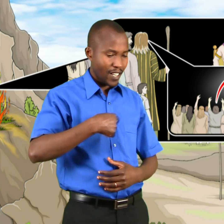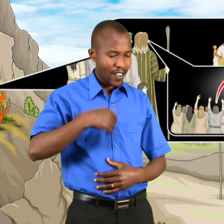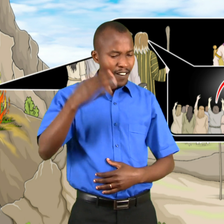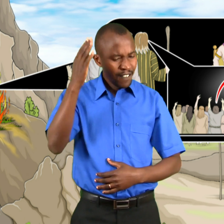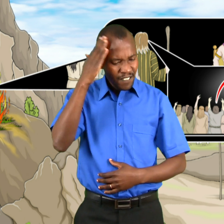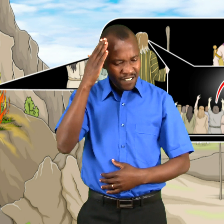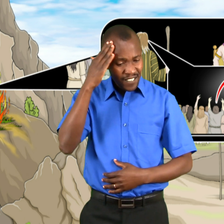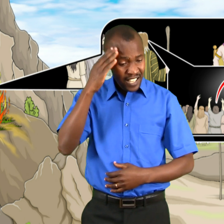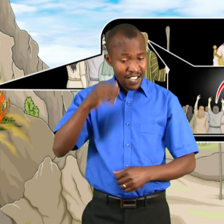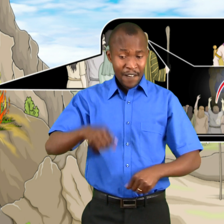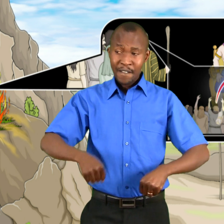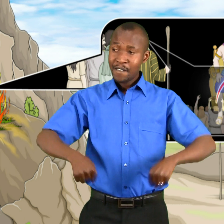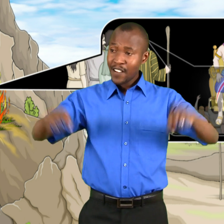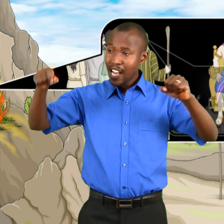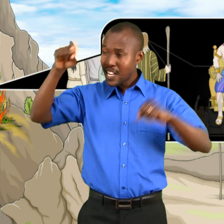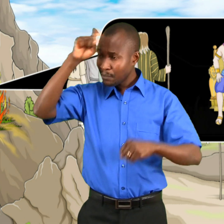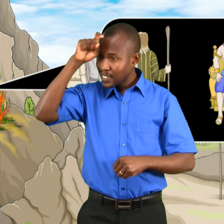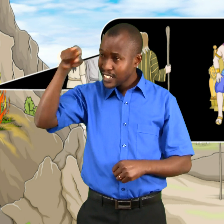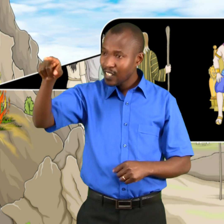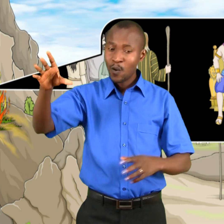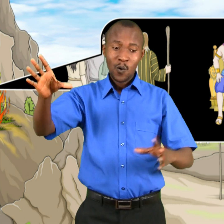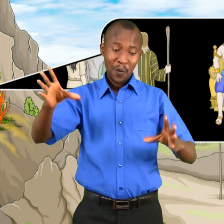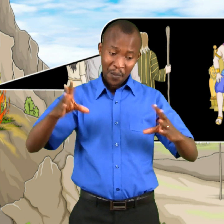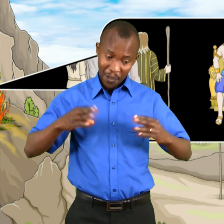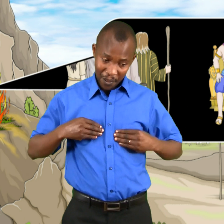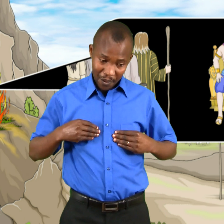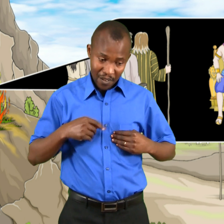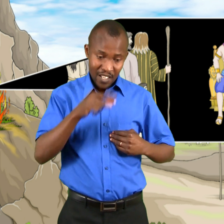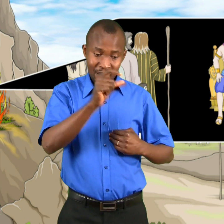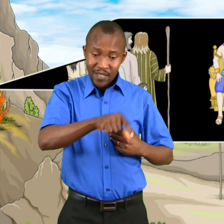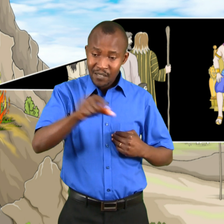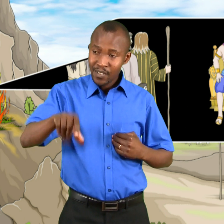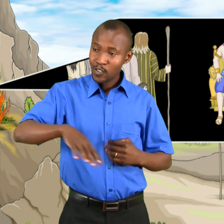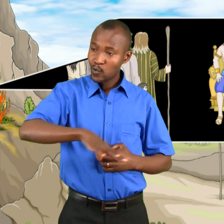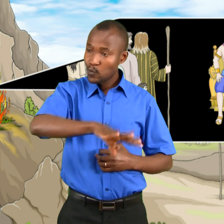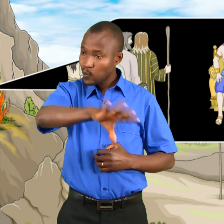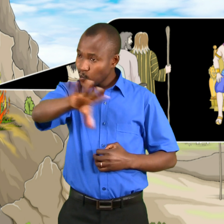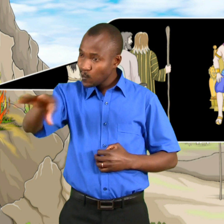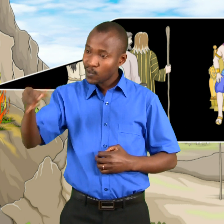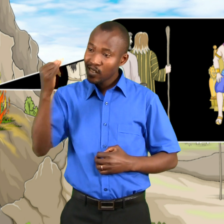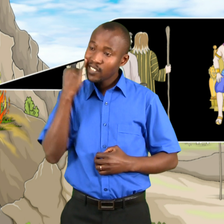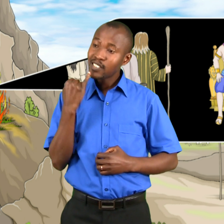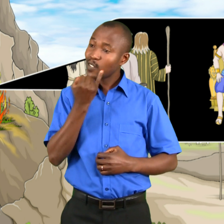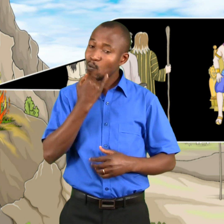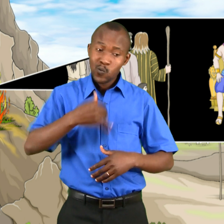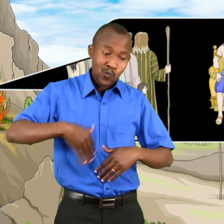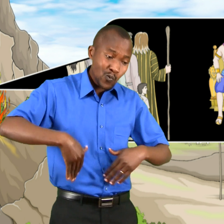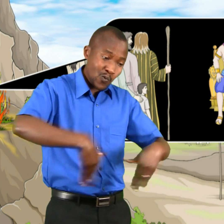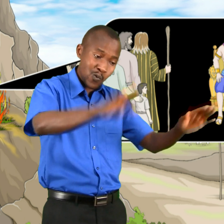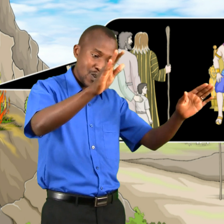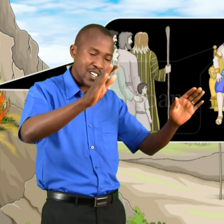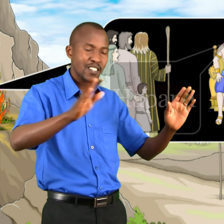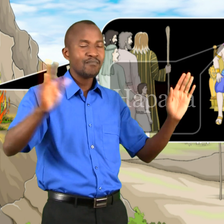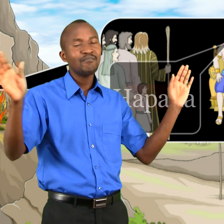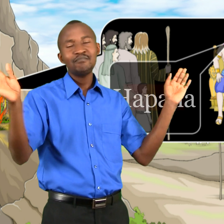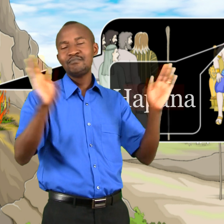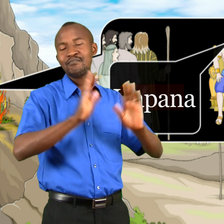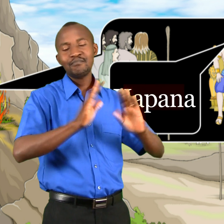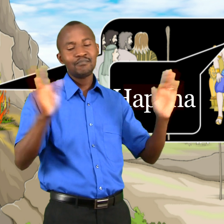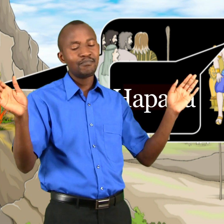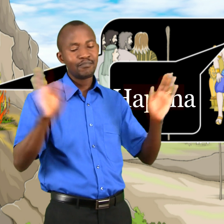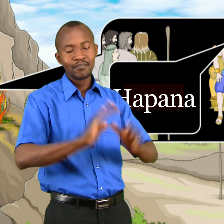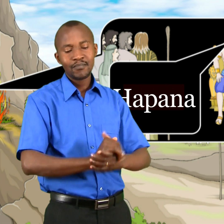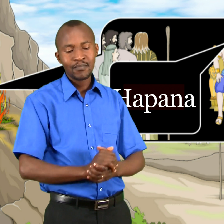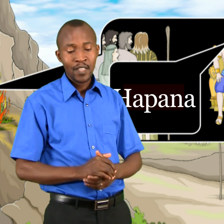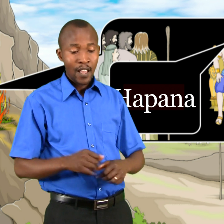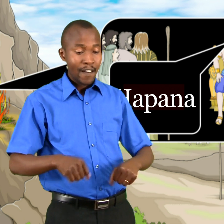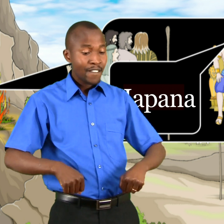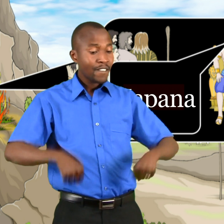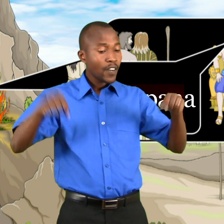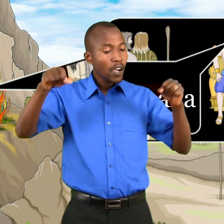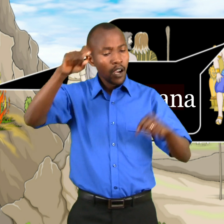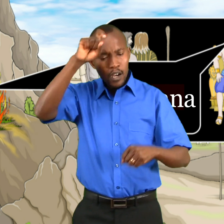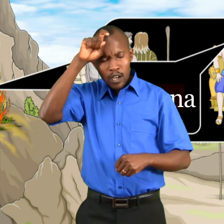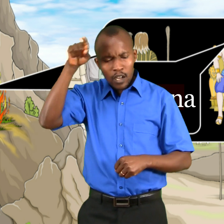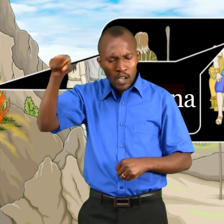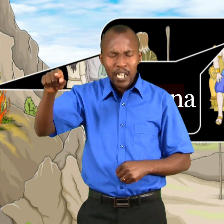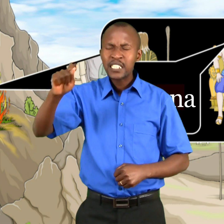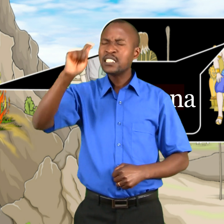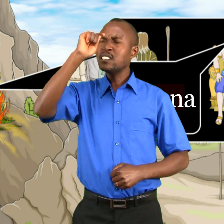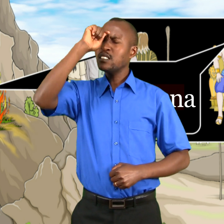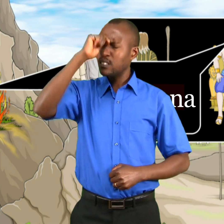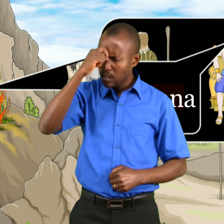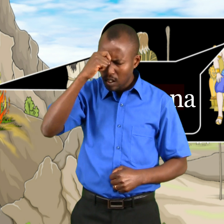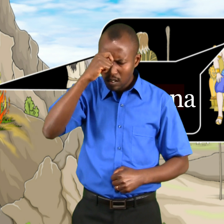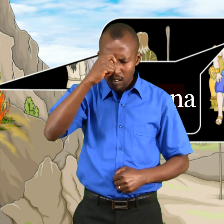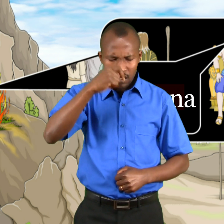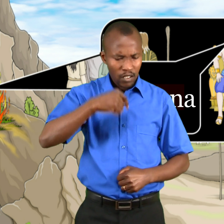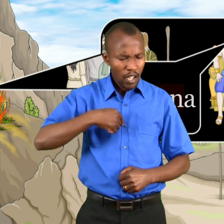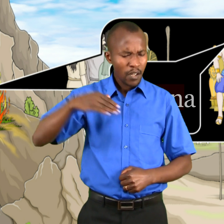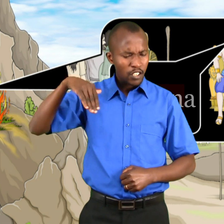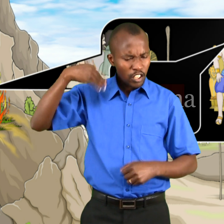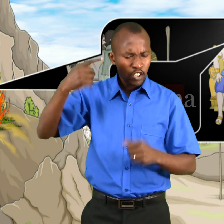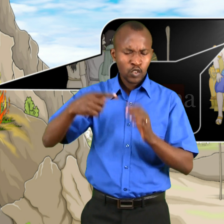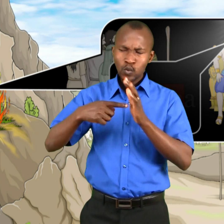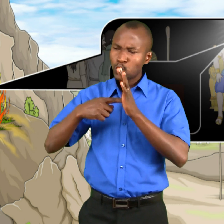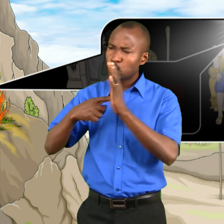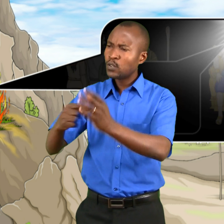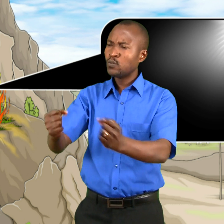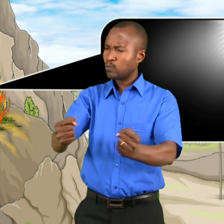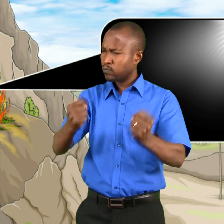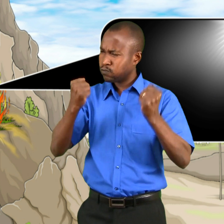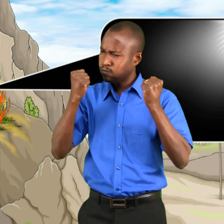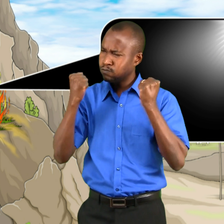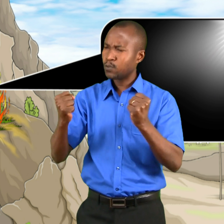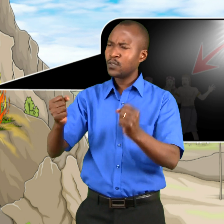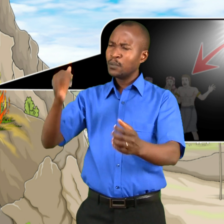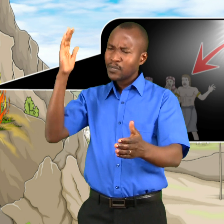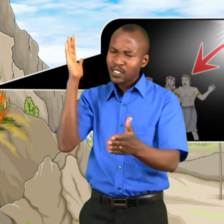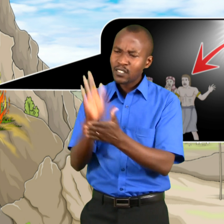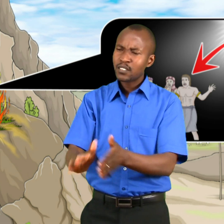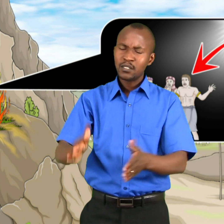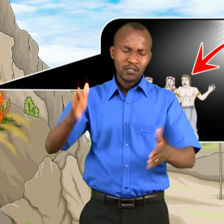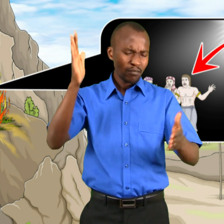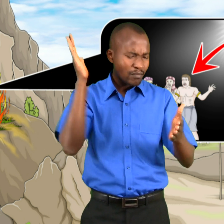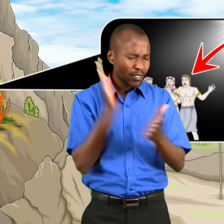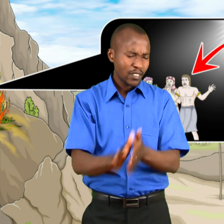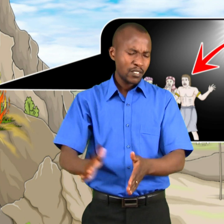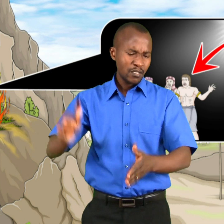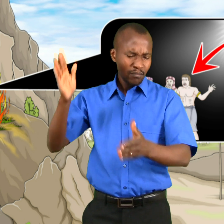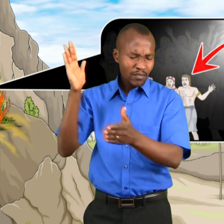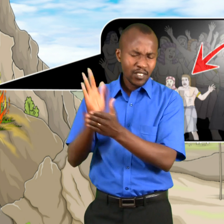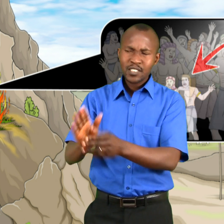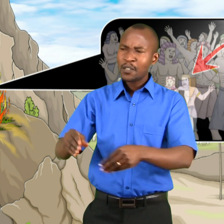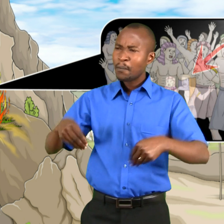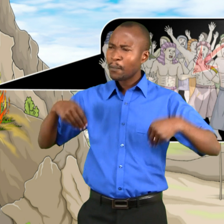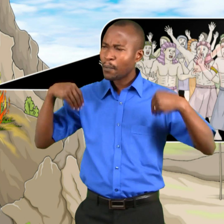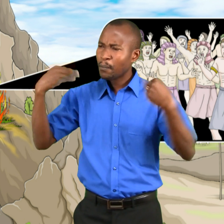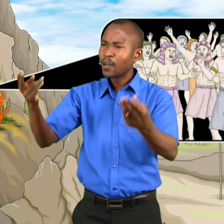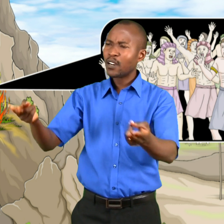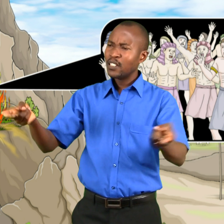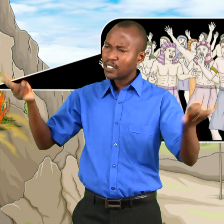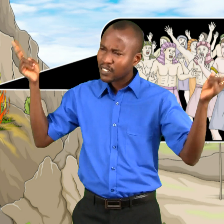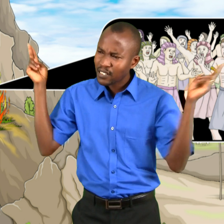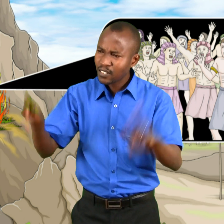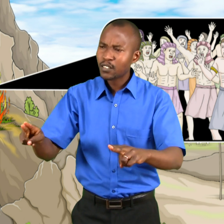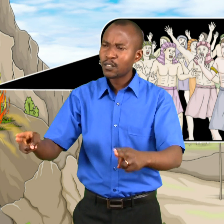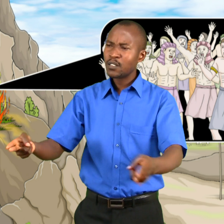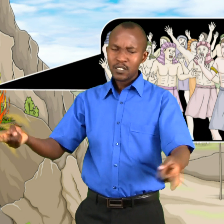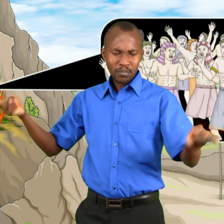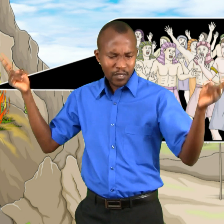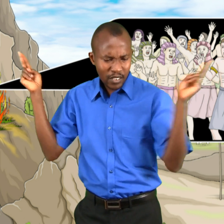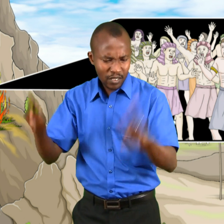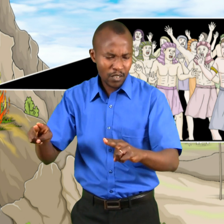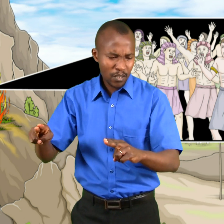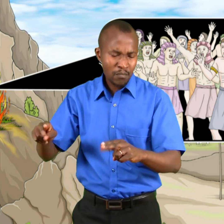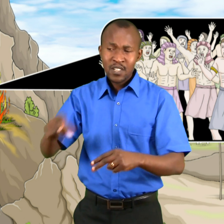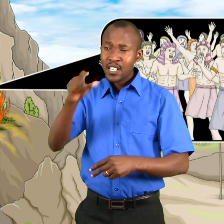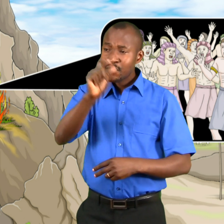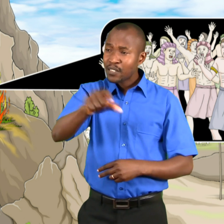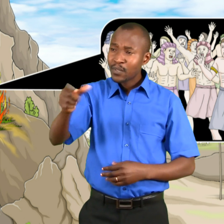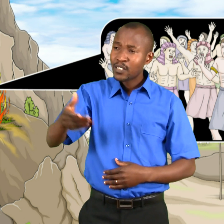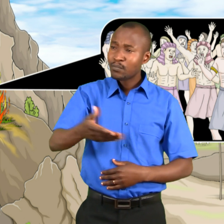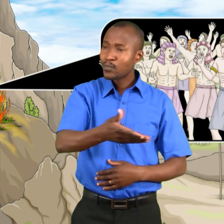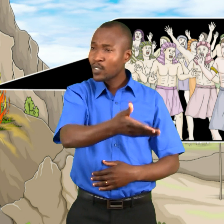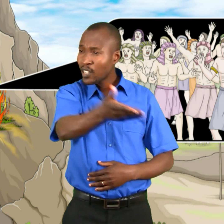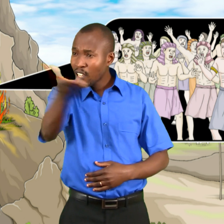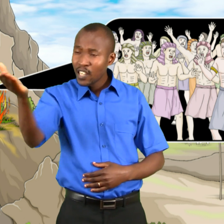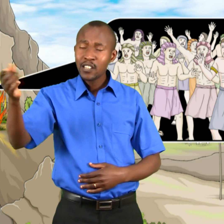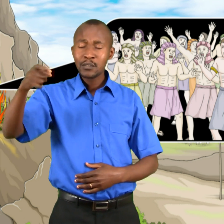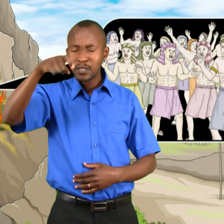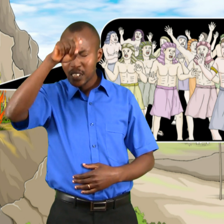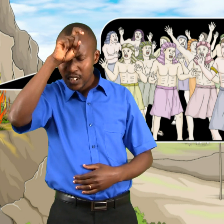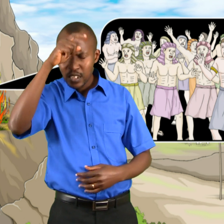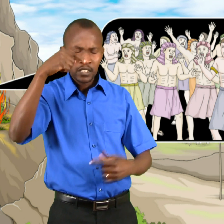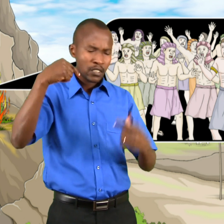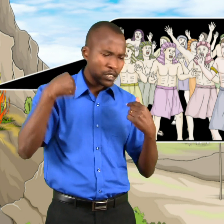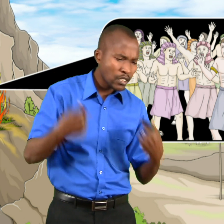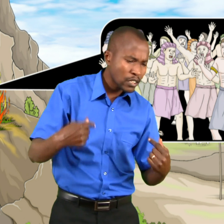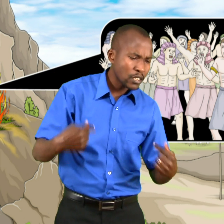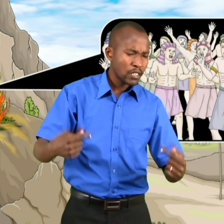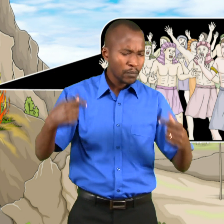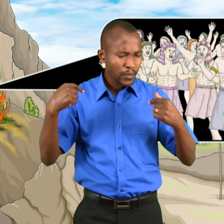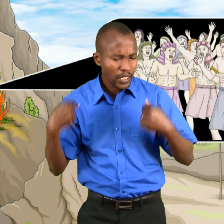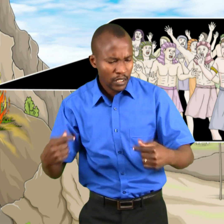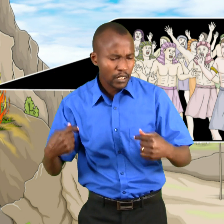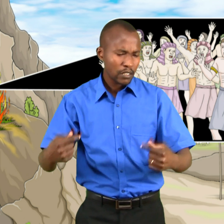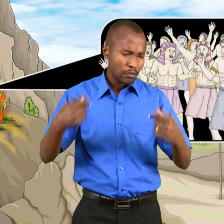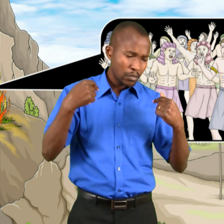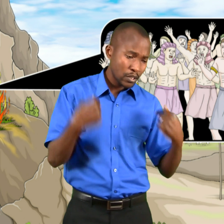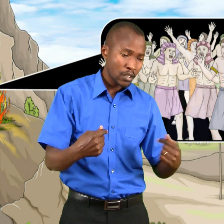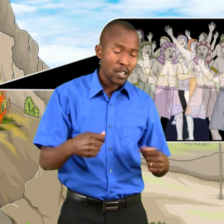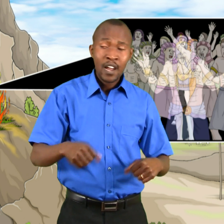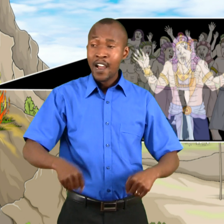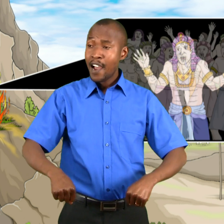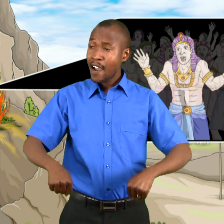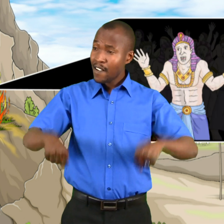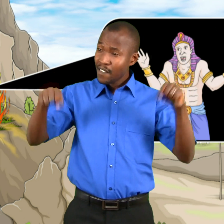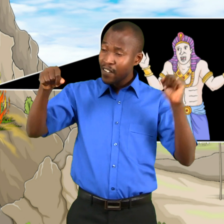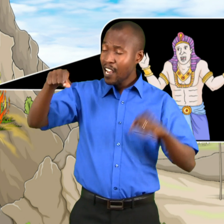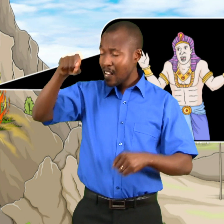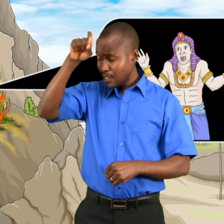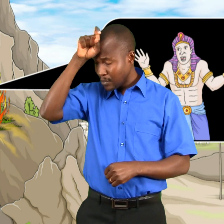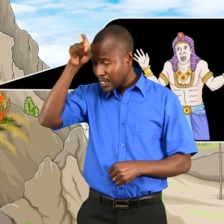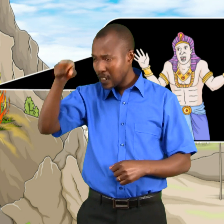But I know that the king of Egypt will not allow you to go unless a mighty hand compels him. So I will stretch out My hand and strike the Egyptians with all the wonders I will perform among them.